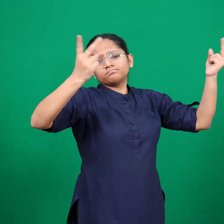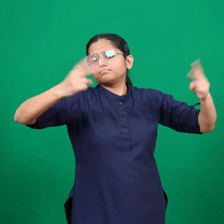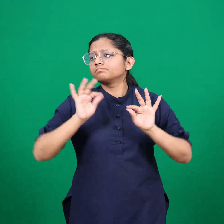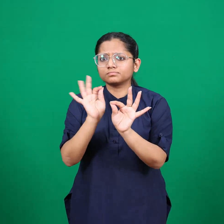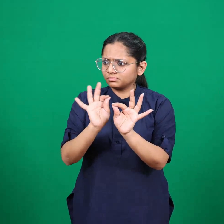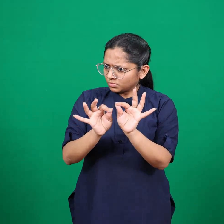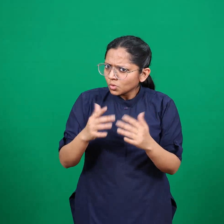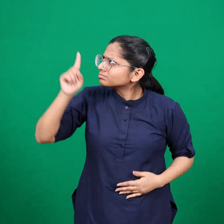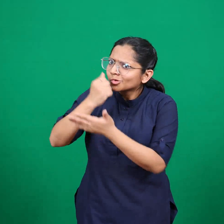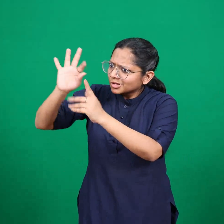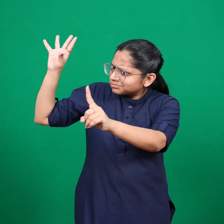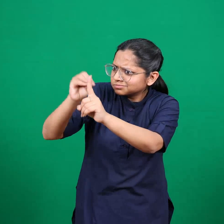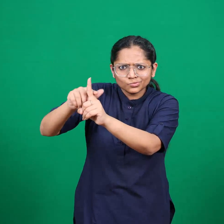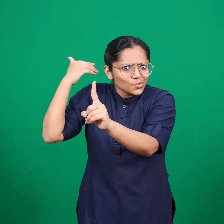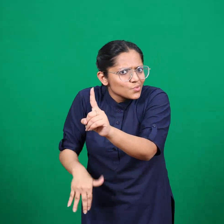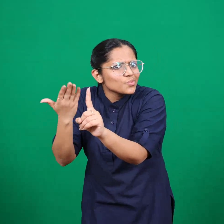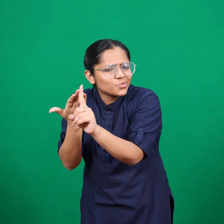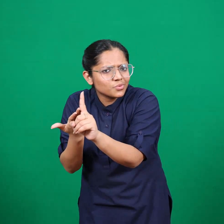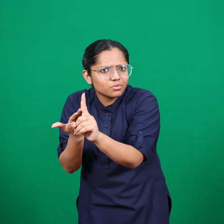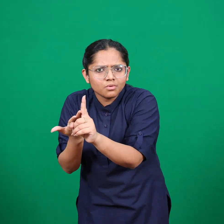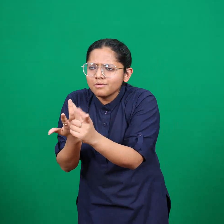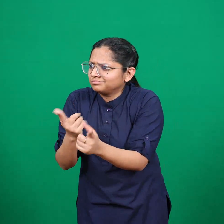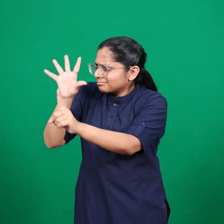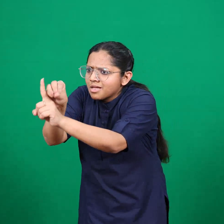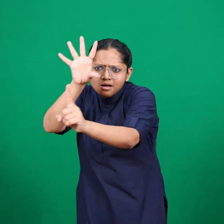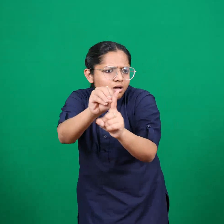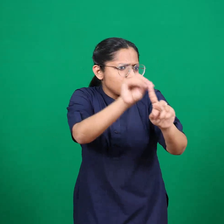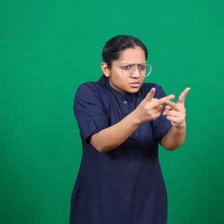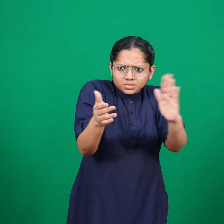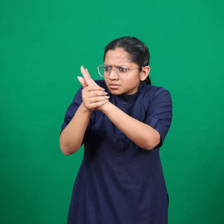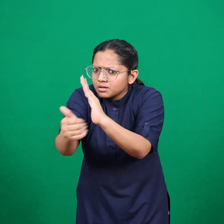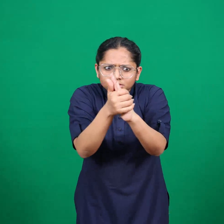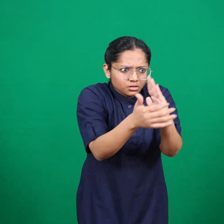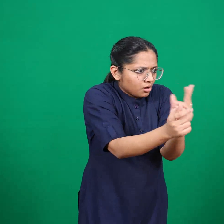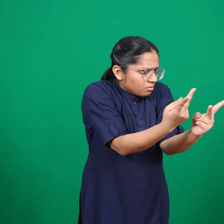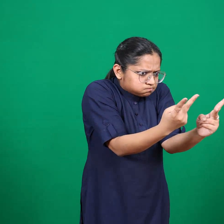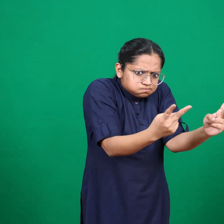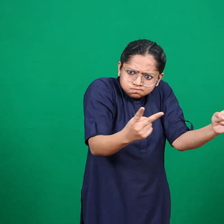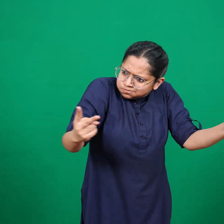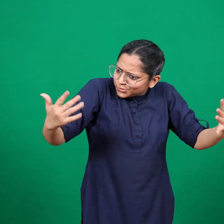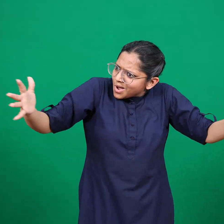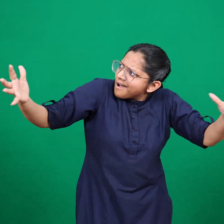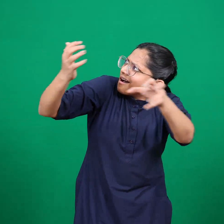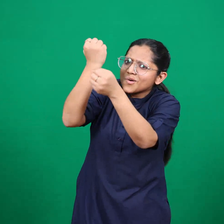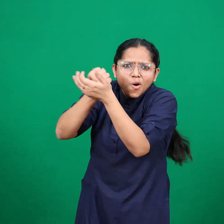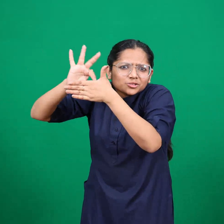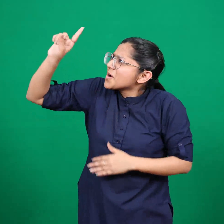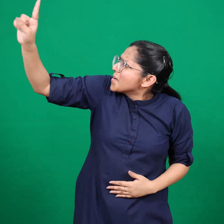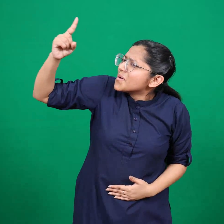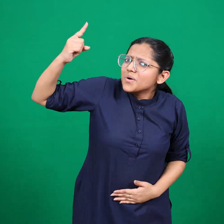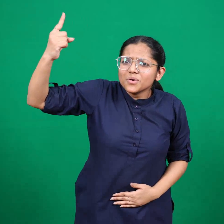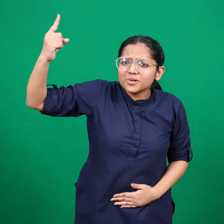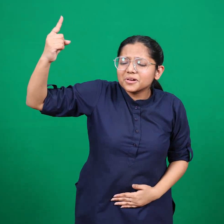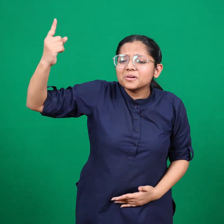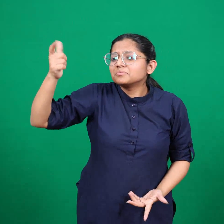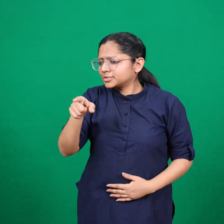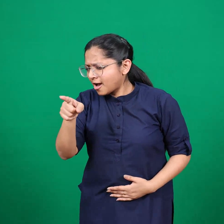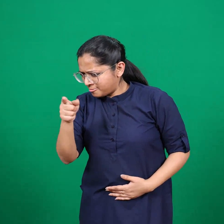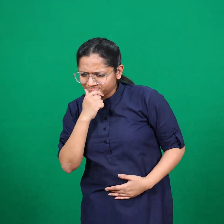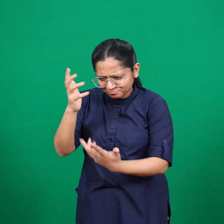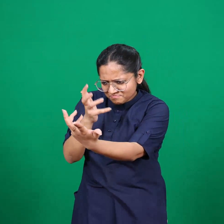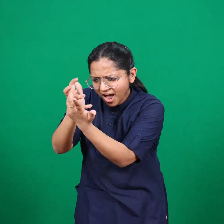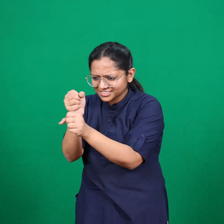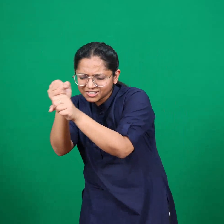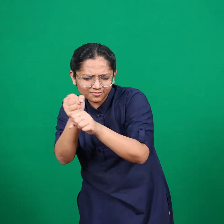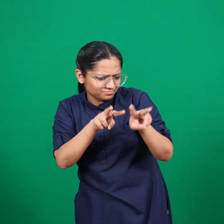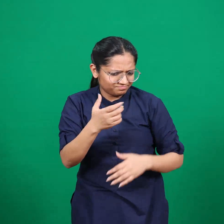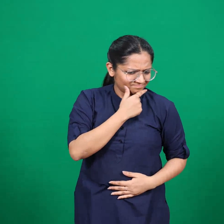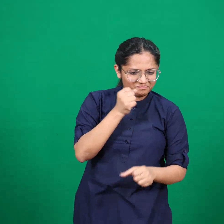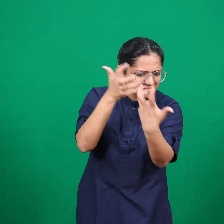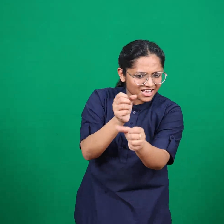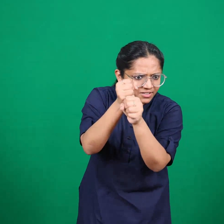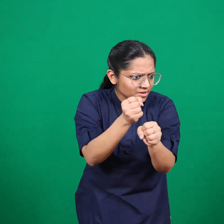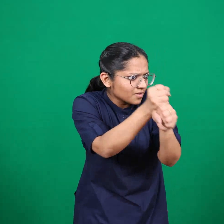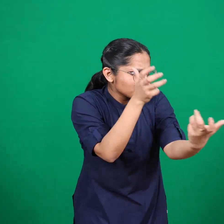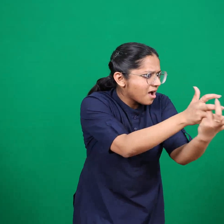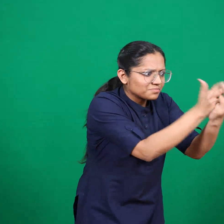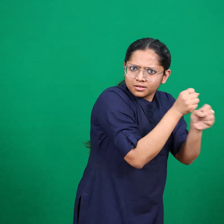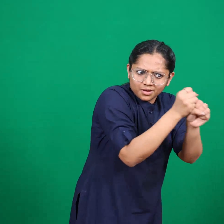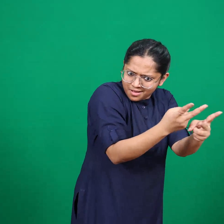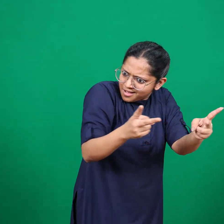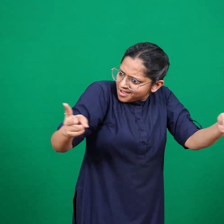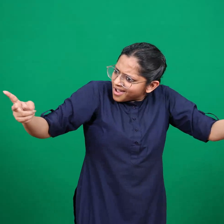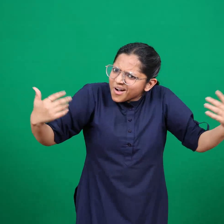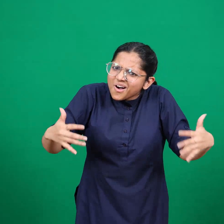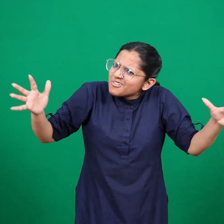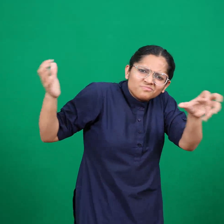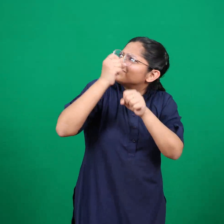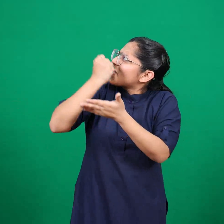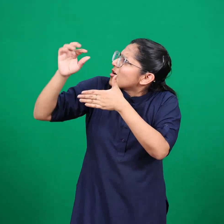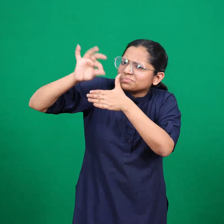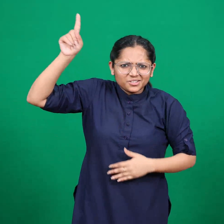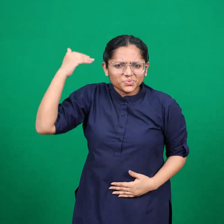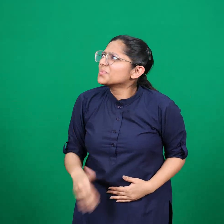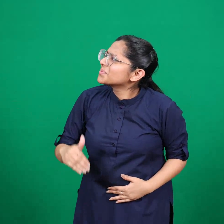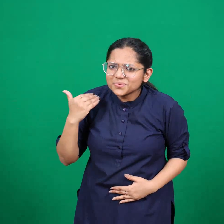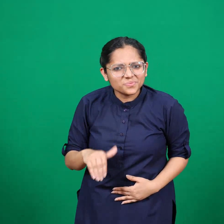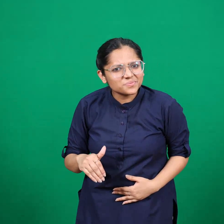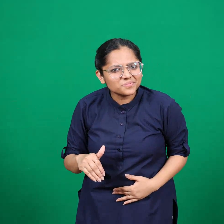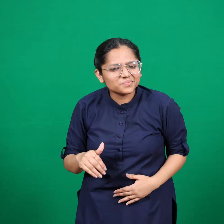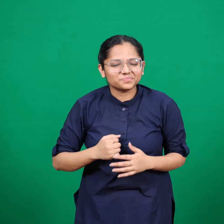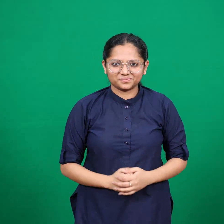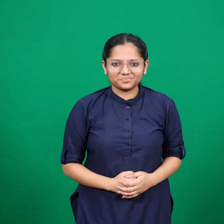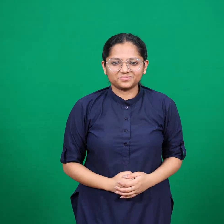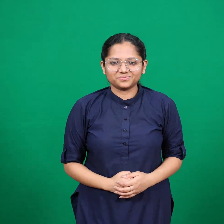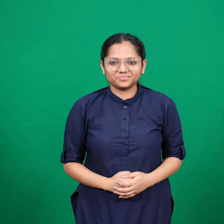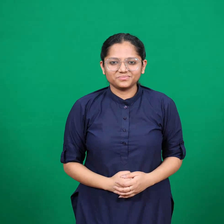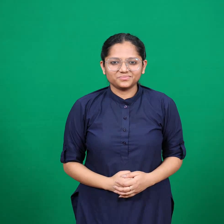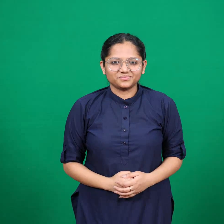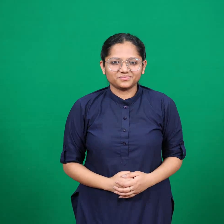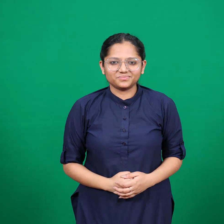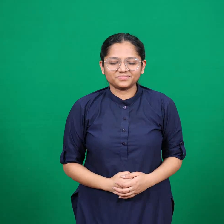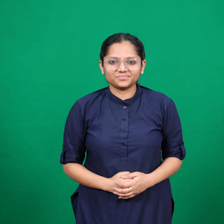All these are the work of one and the same Spirit, who apportions them to each one as He determines.